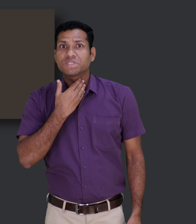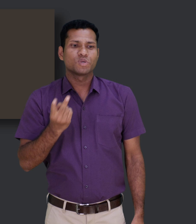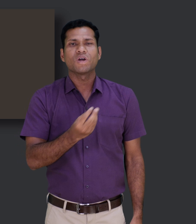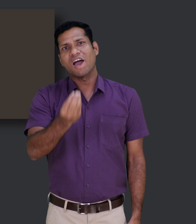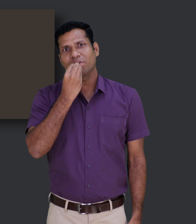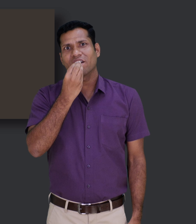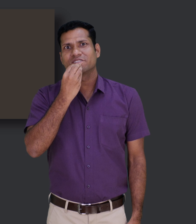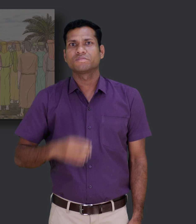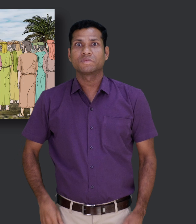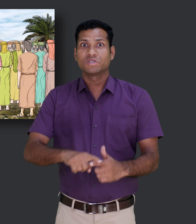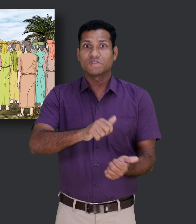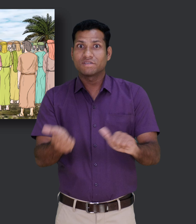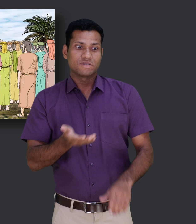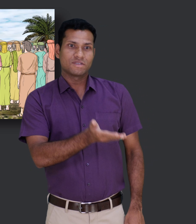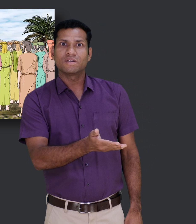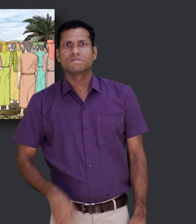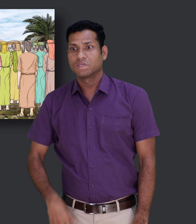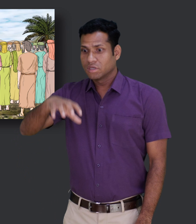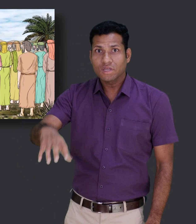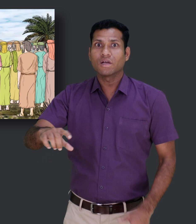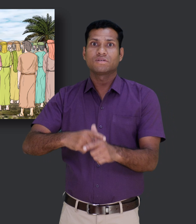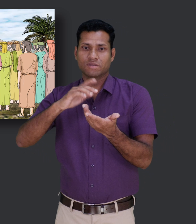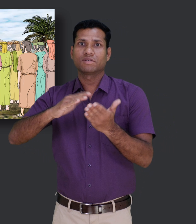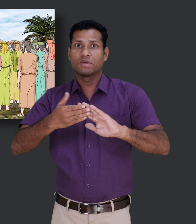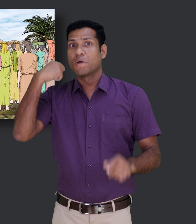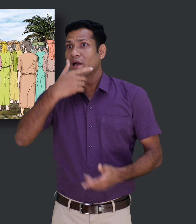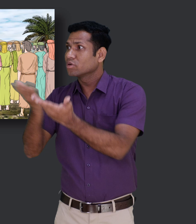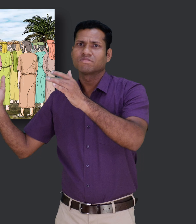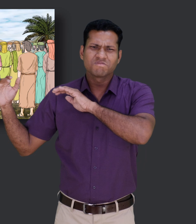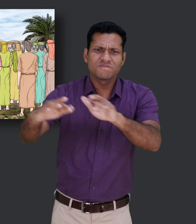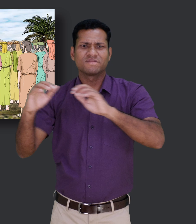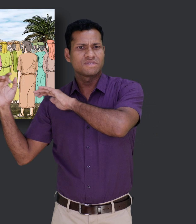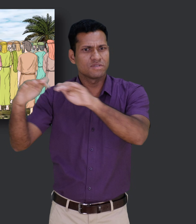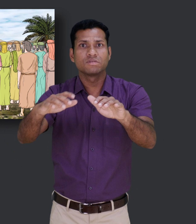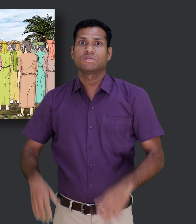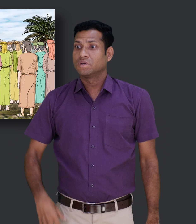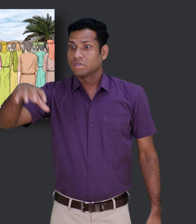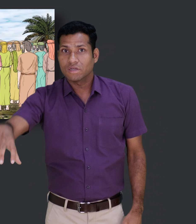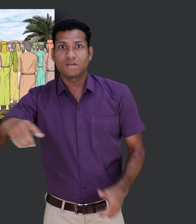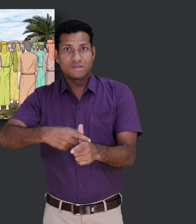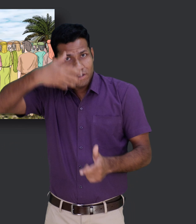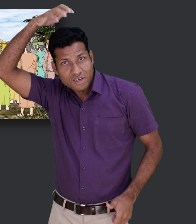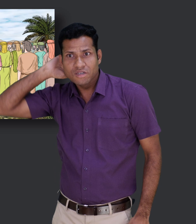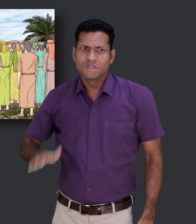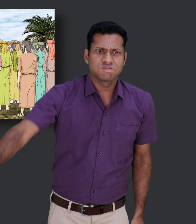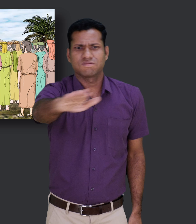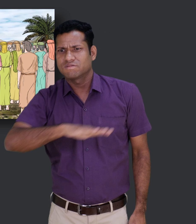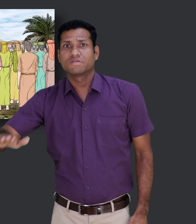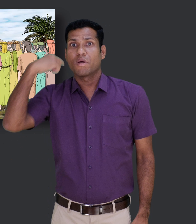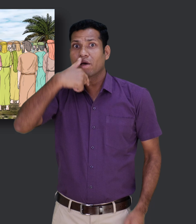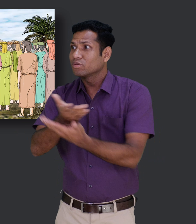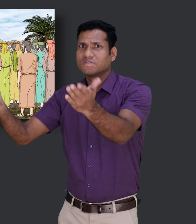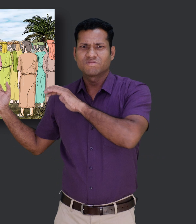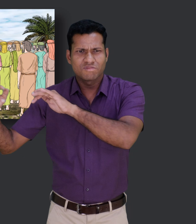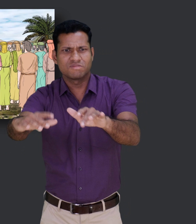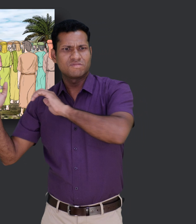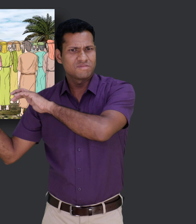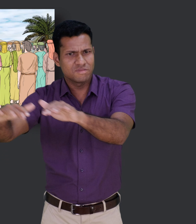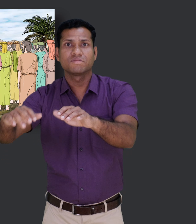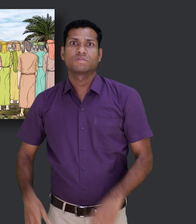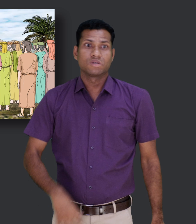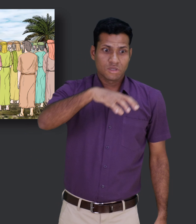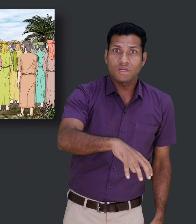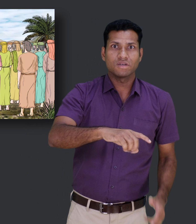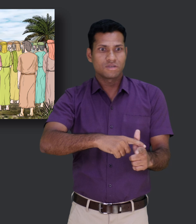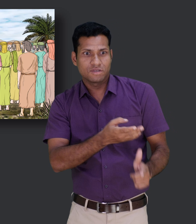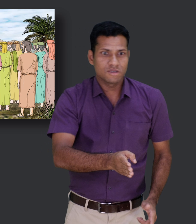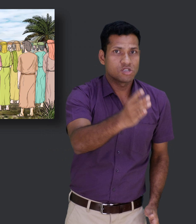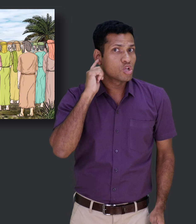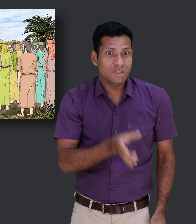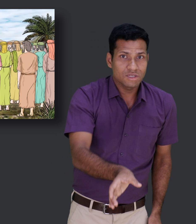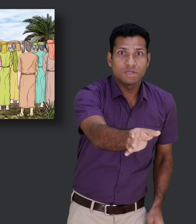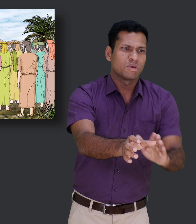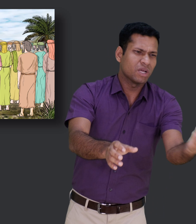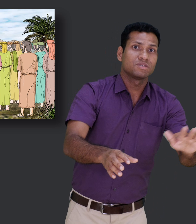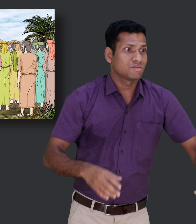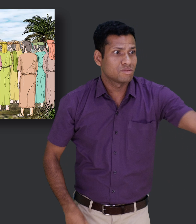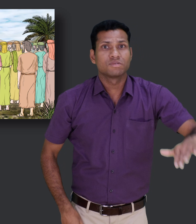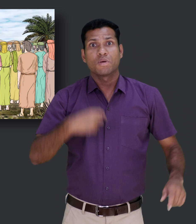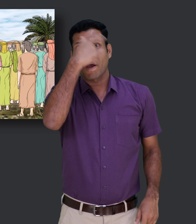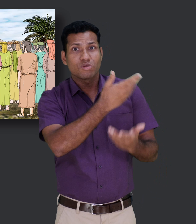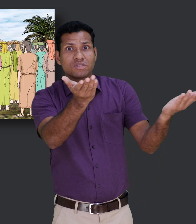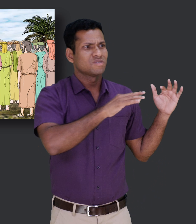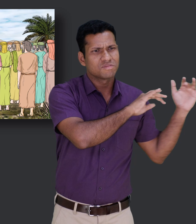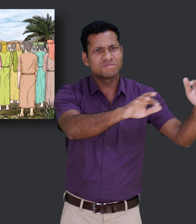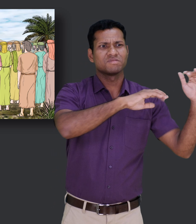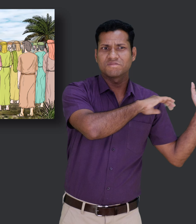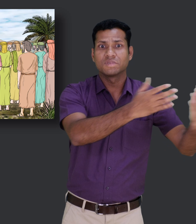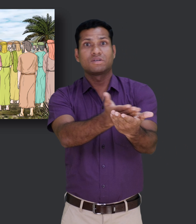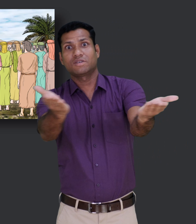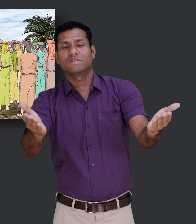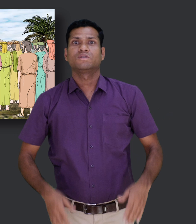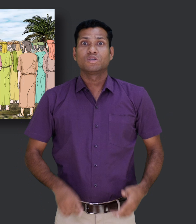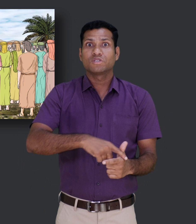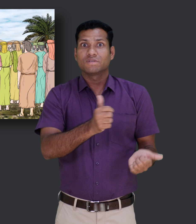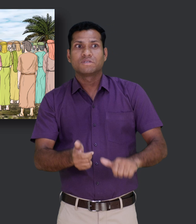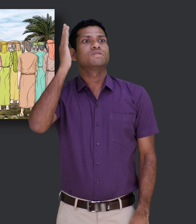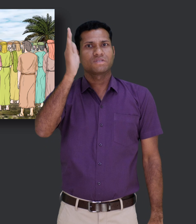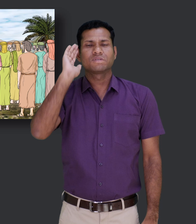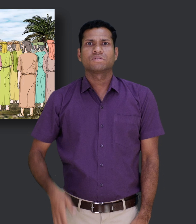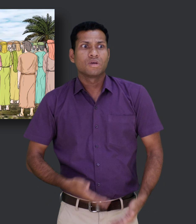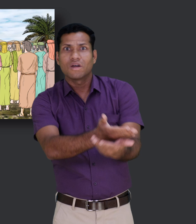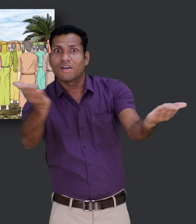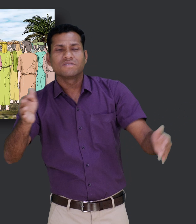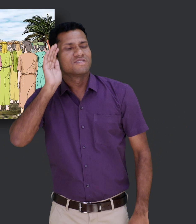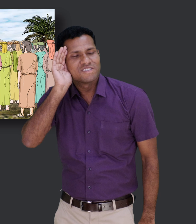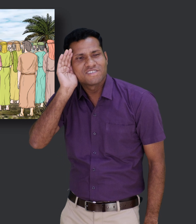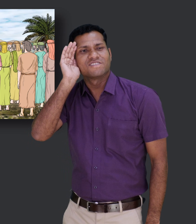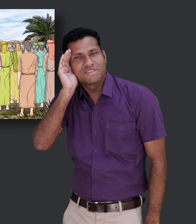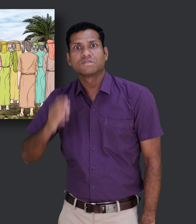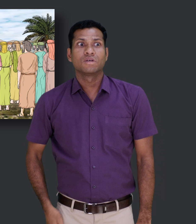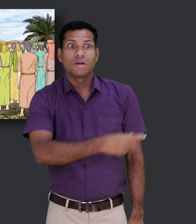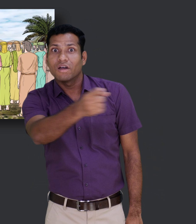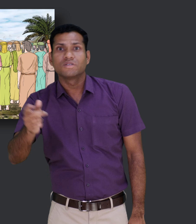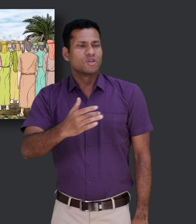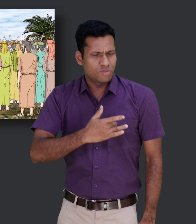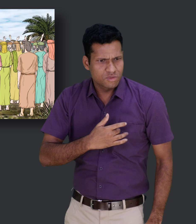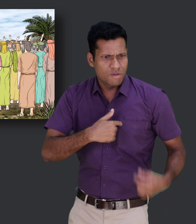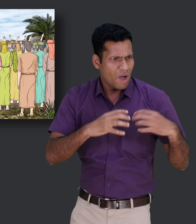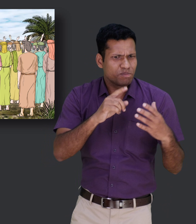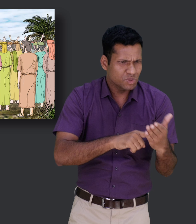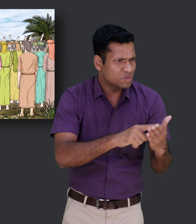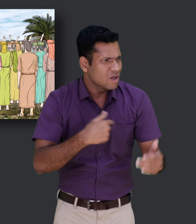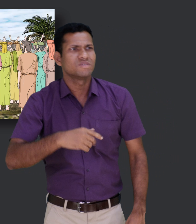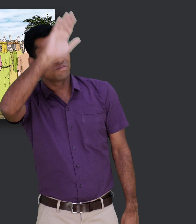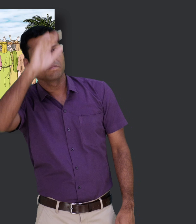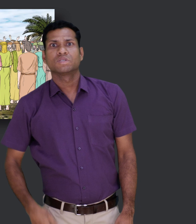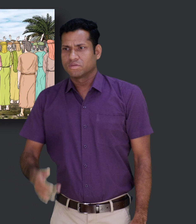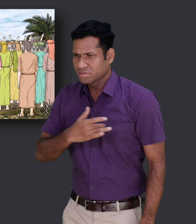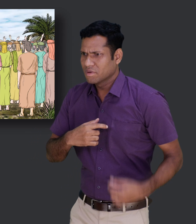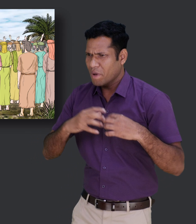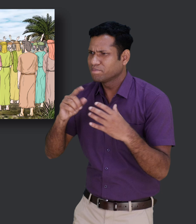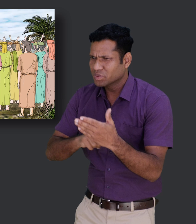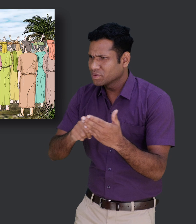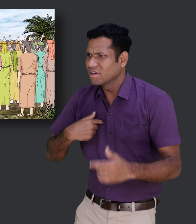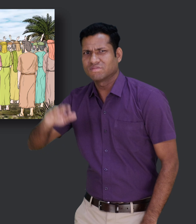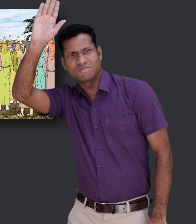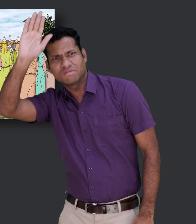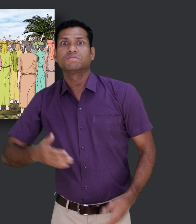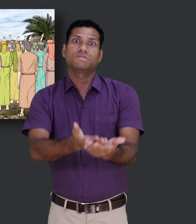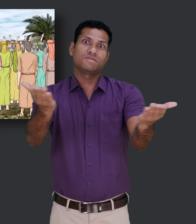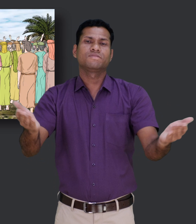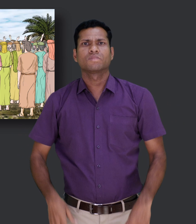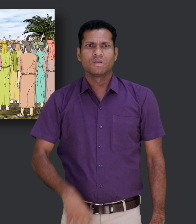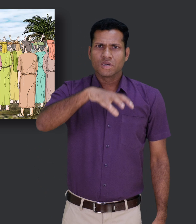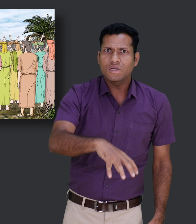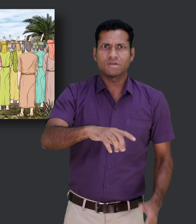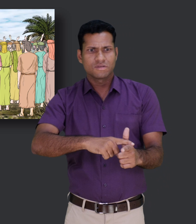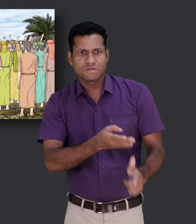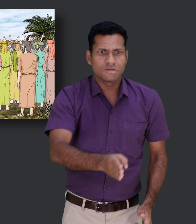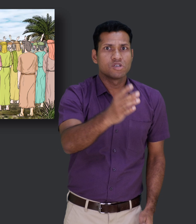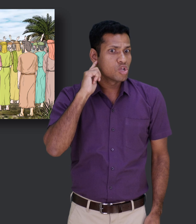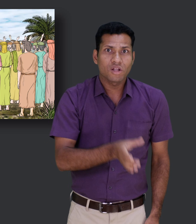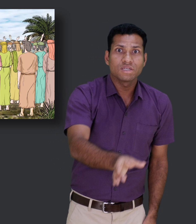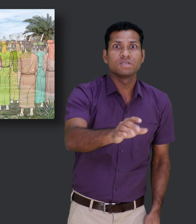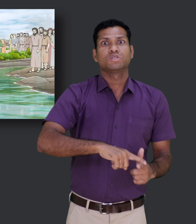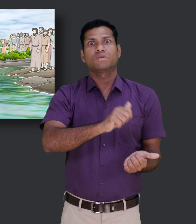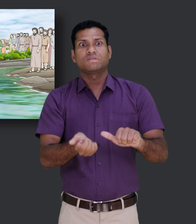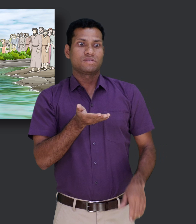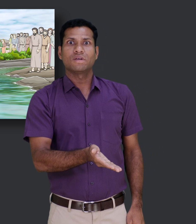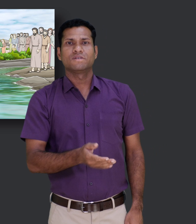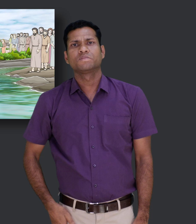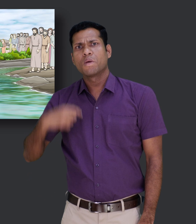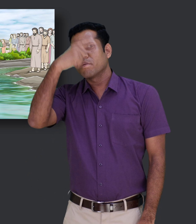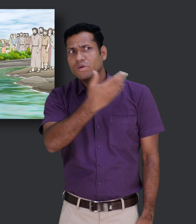People went out to him from Jerusalem and all Judea and the whole region around the Jordan.